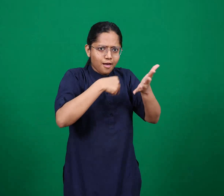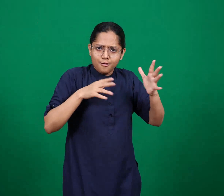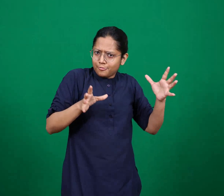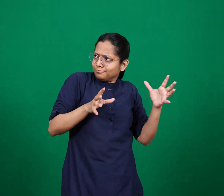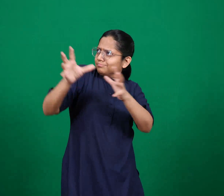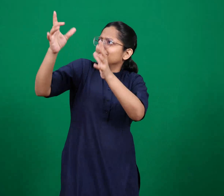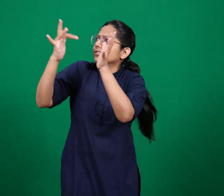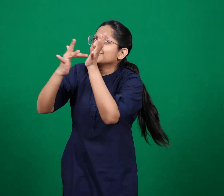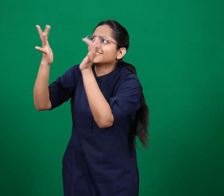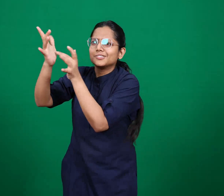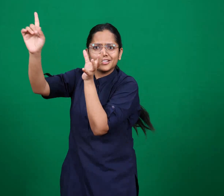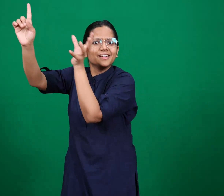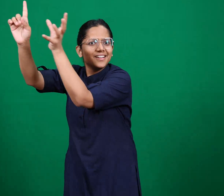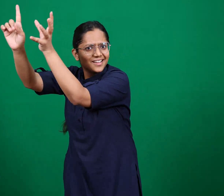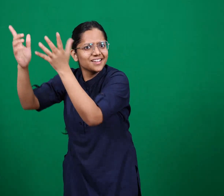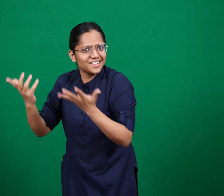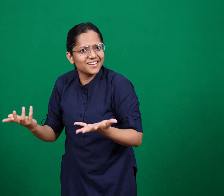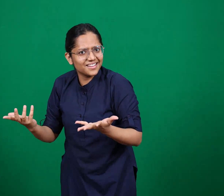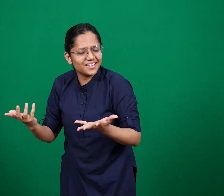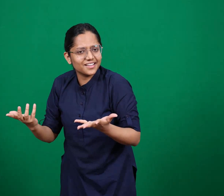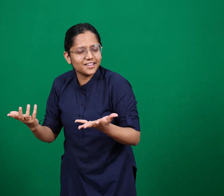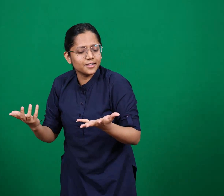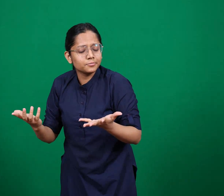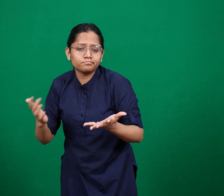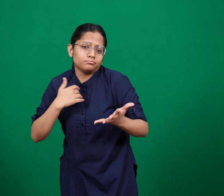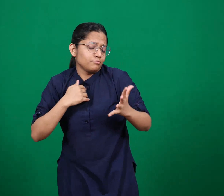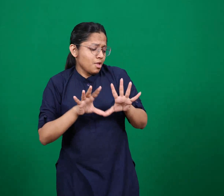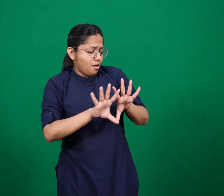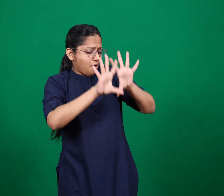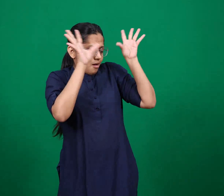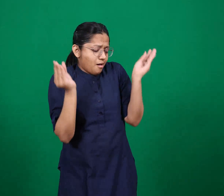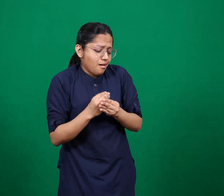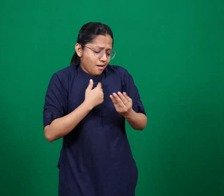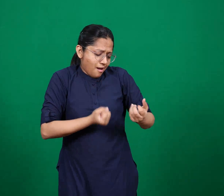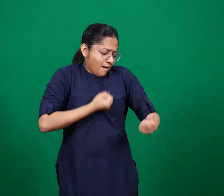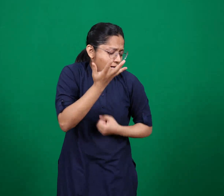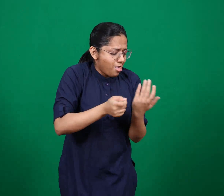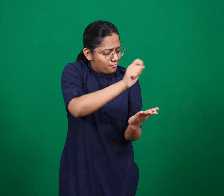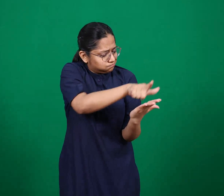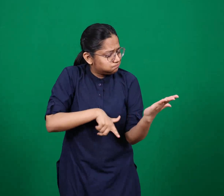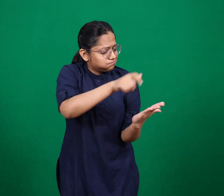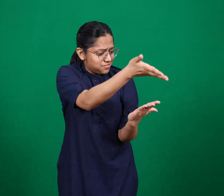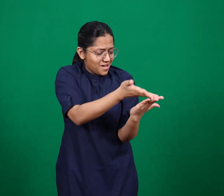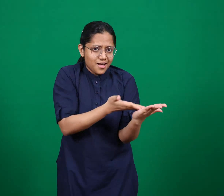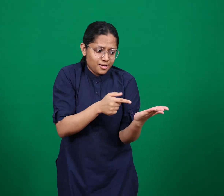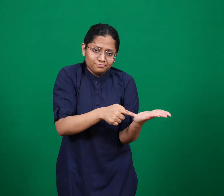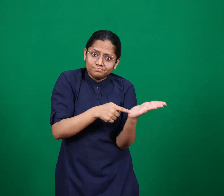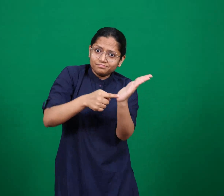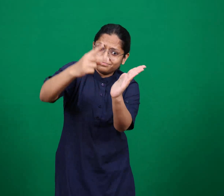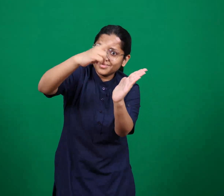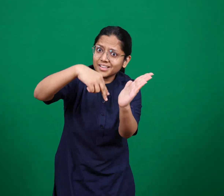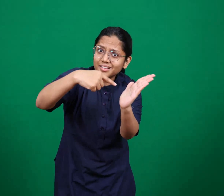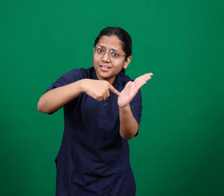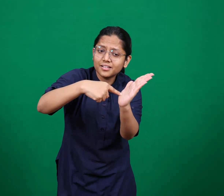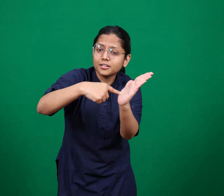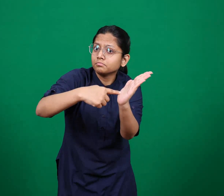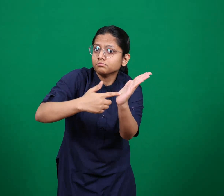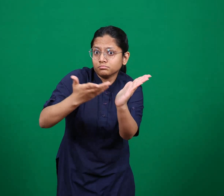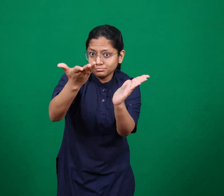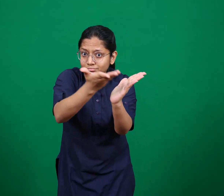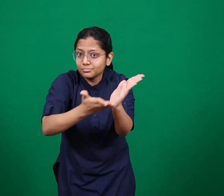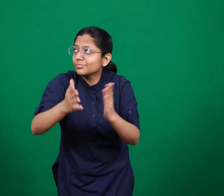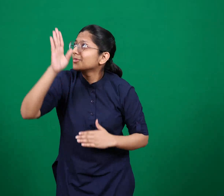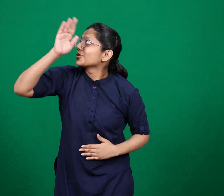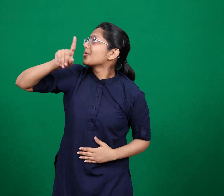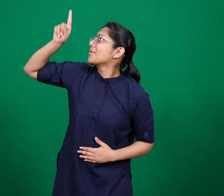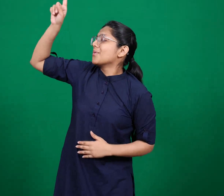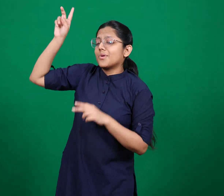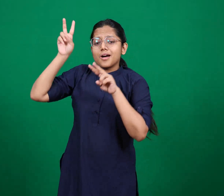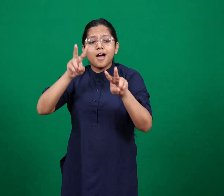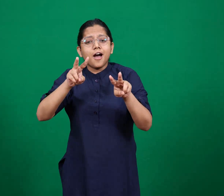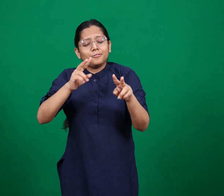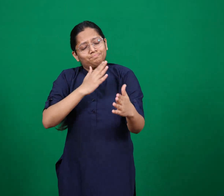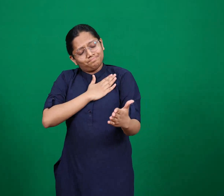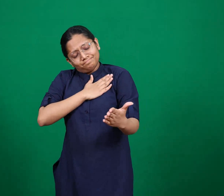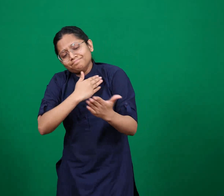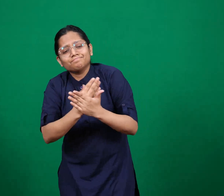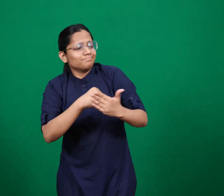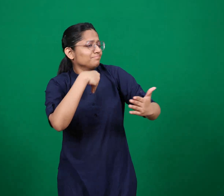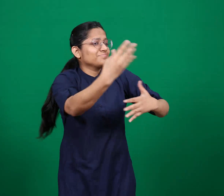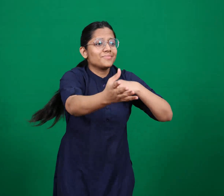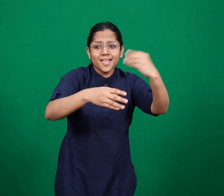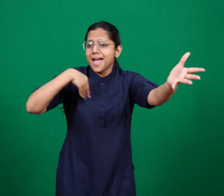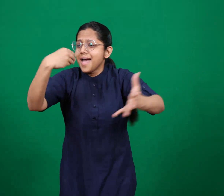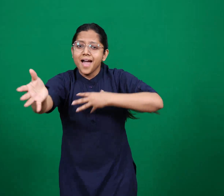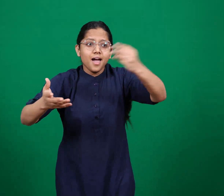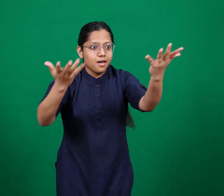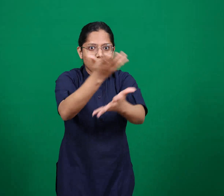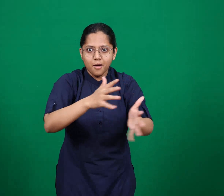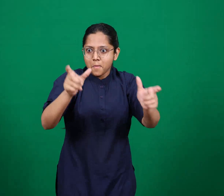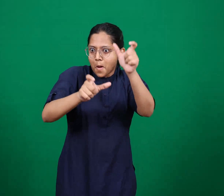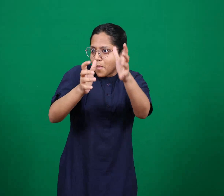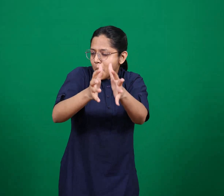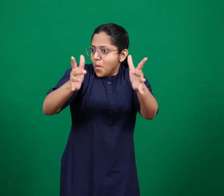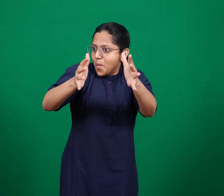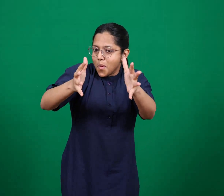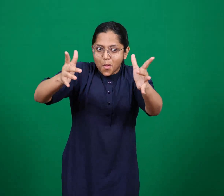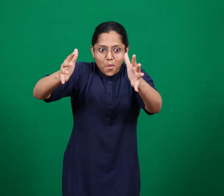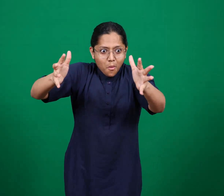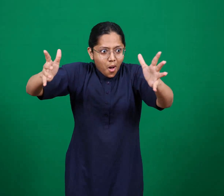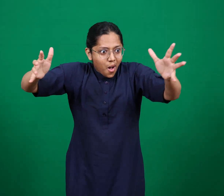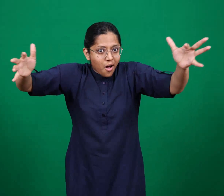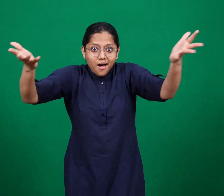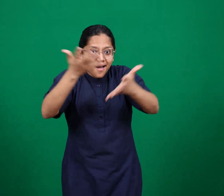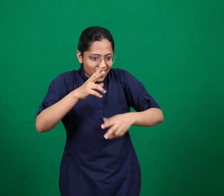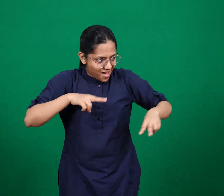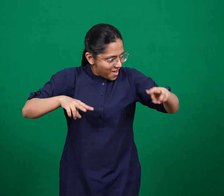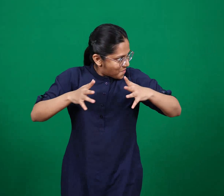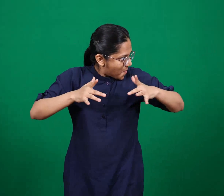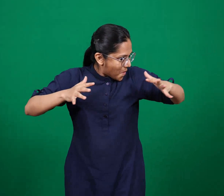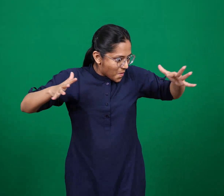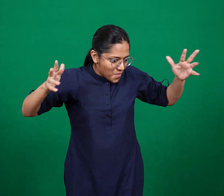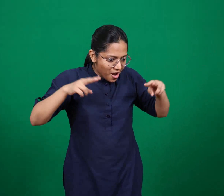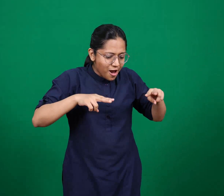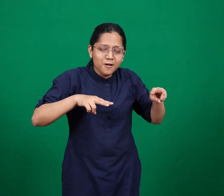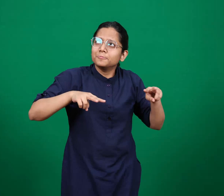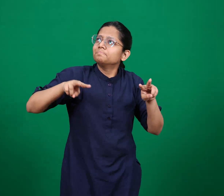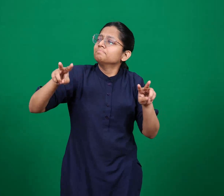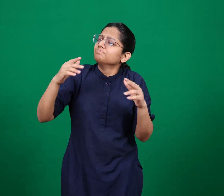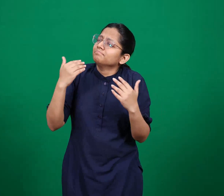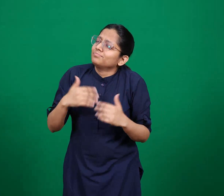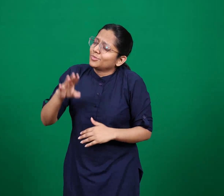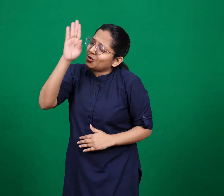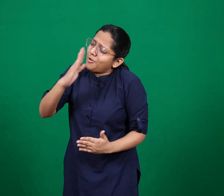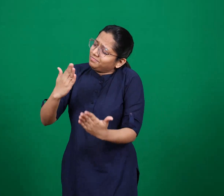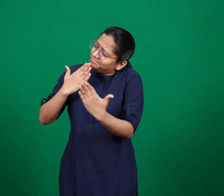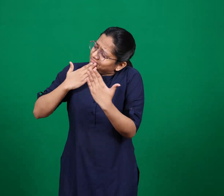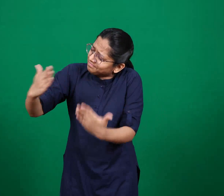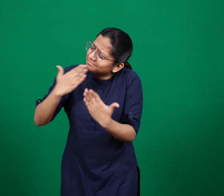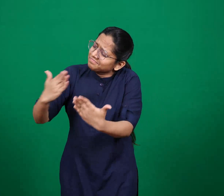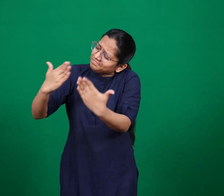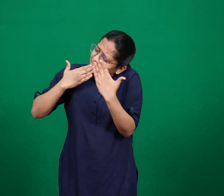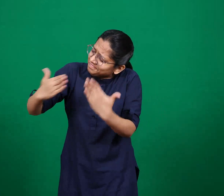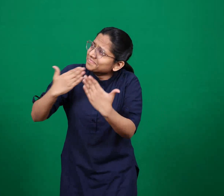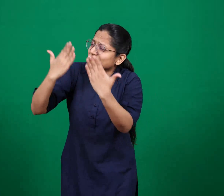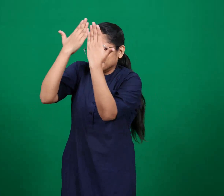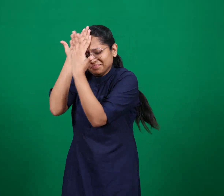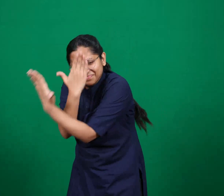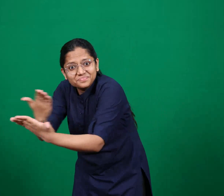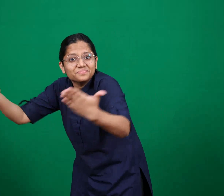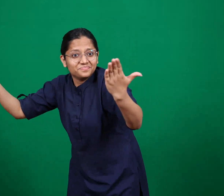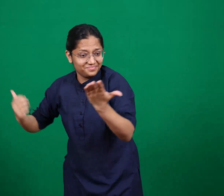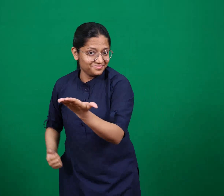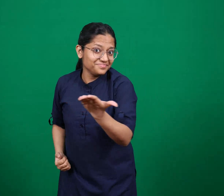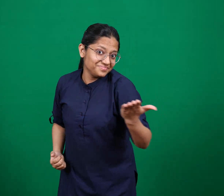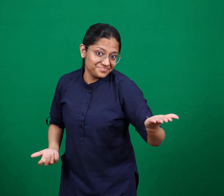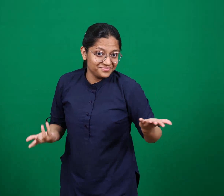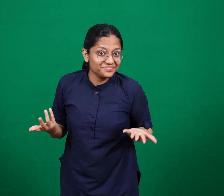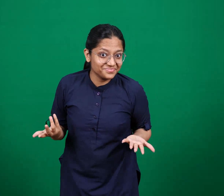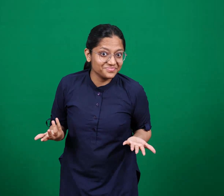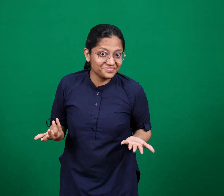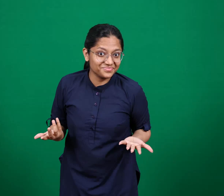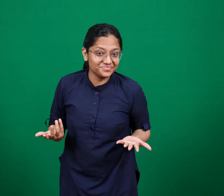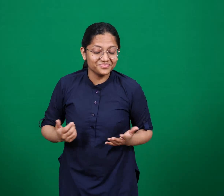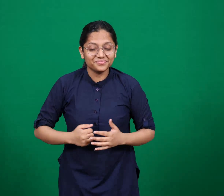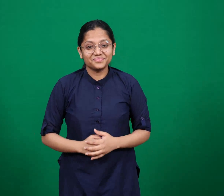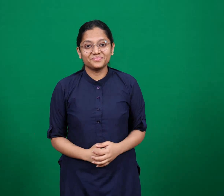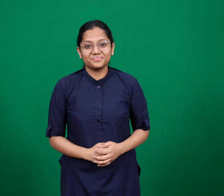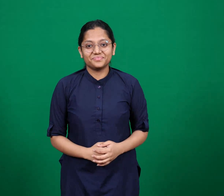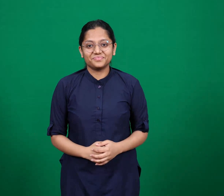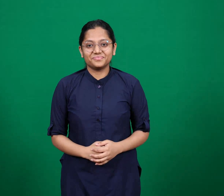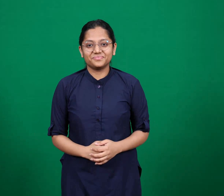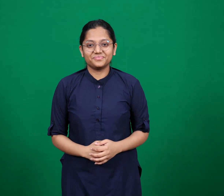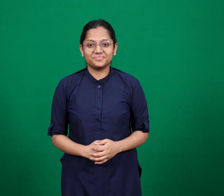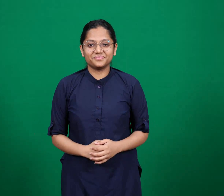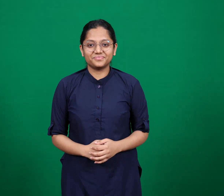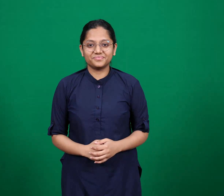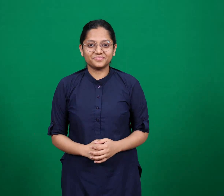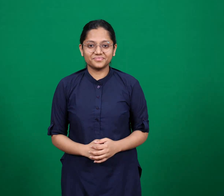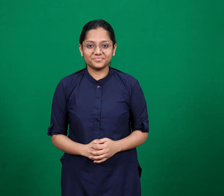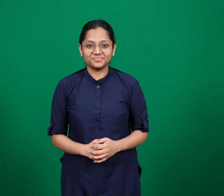All this is for your benefit, so that the grace that is extending to more and more people may overflow in thanksgiving, to the glory of God.